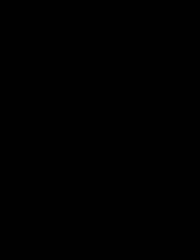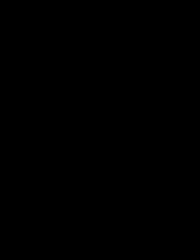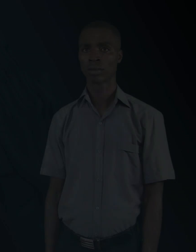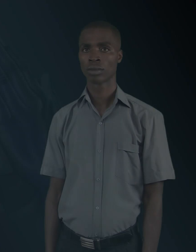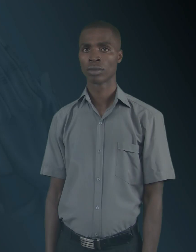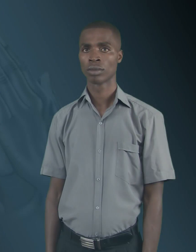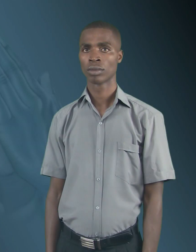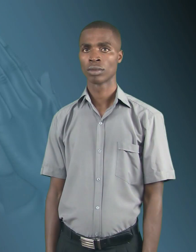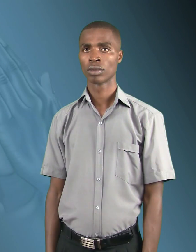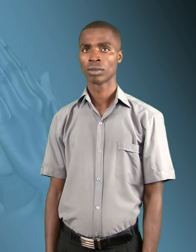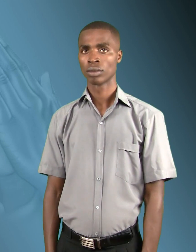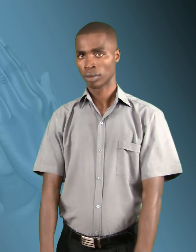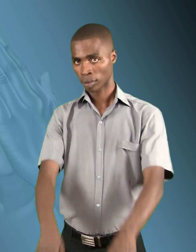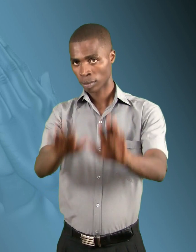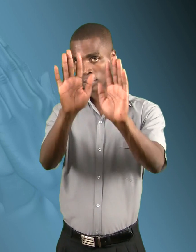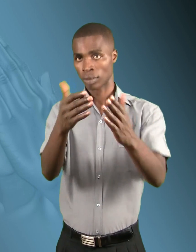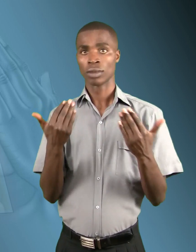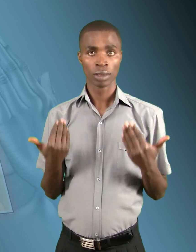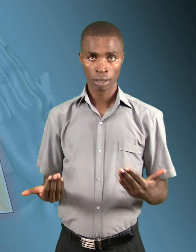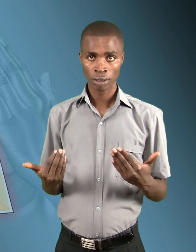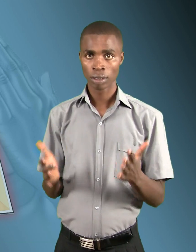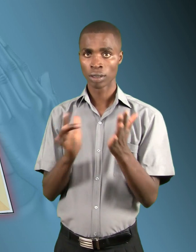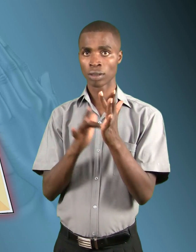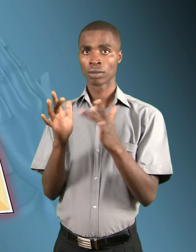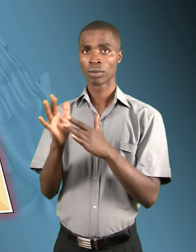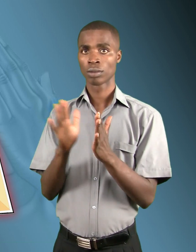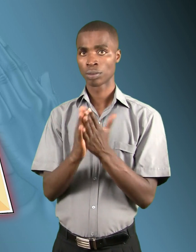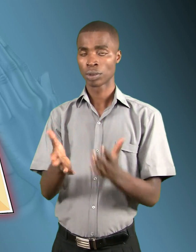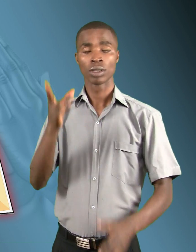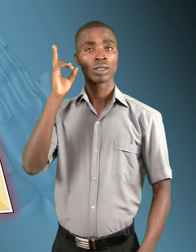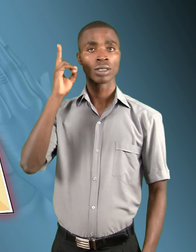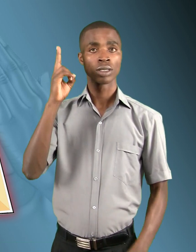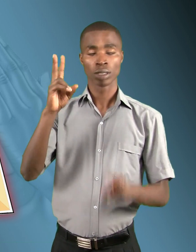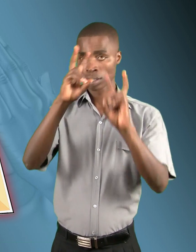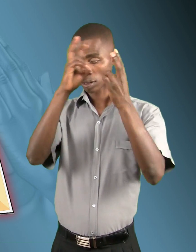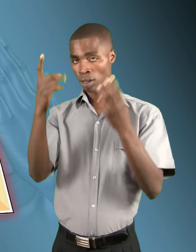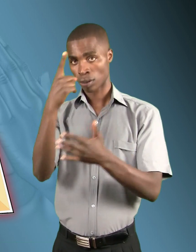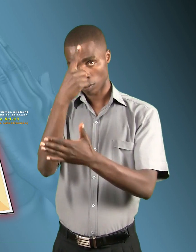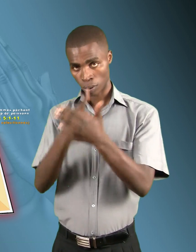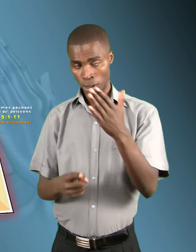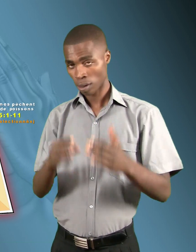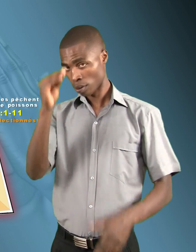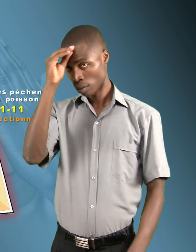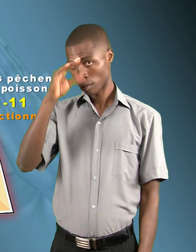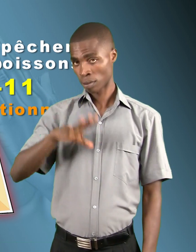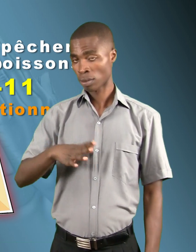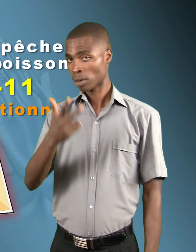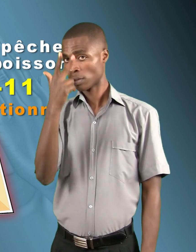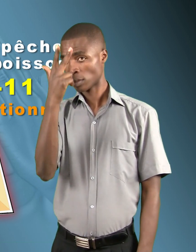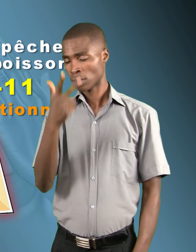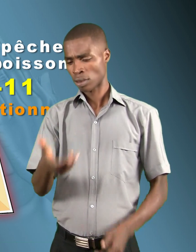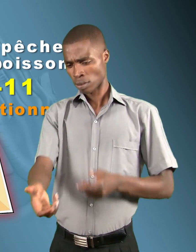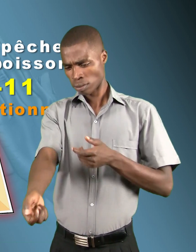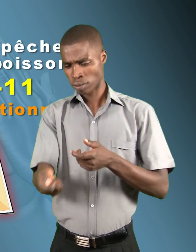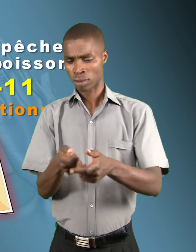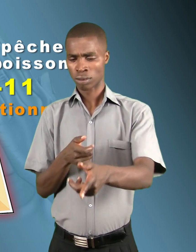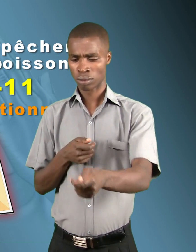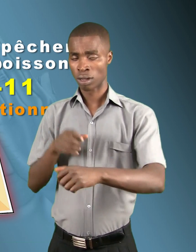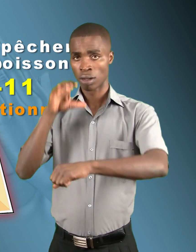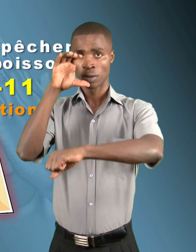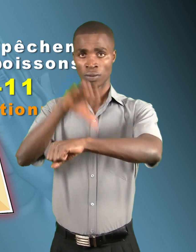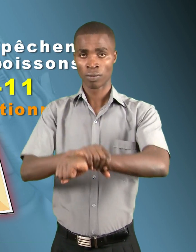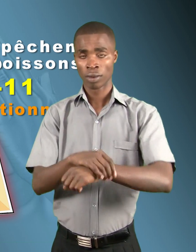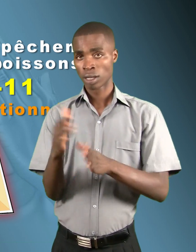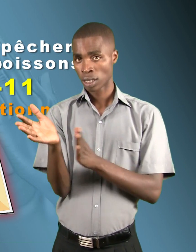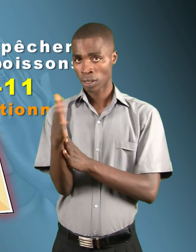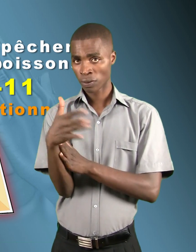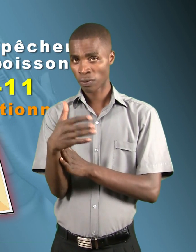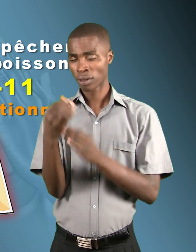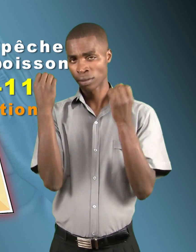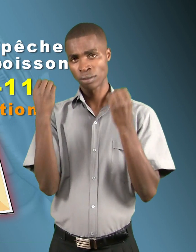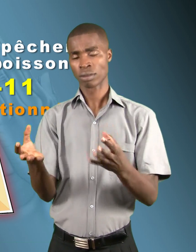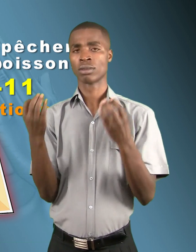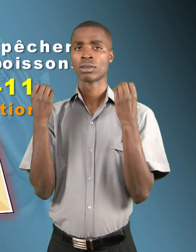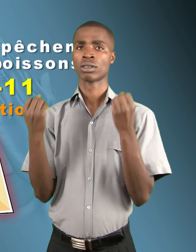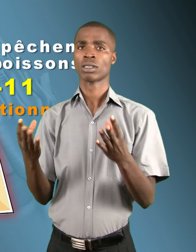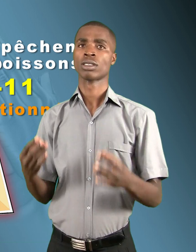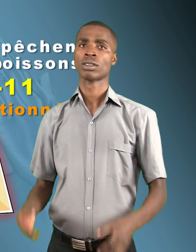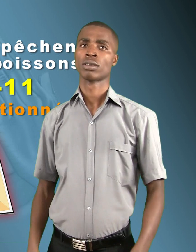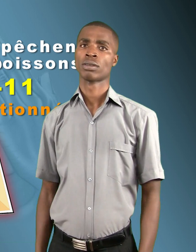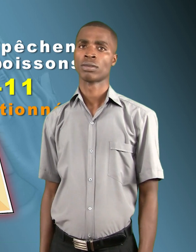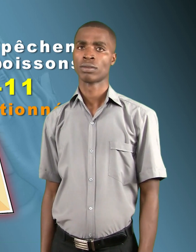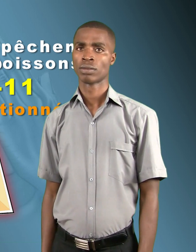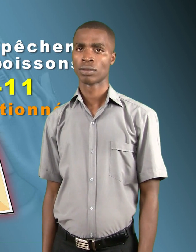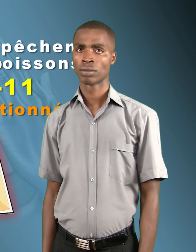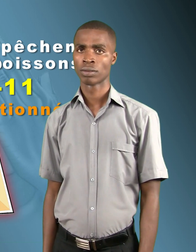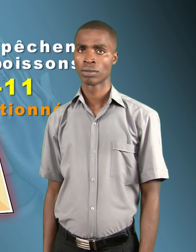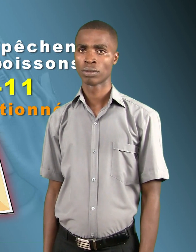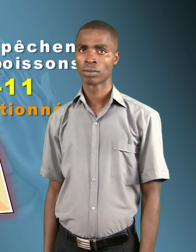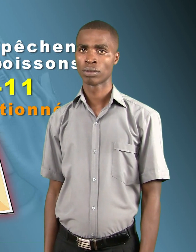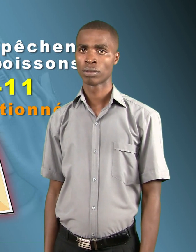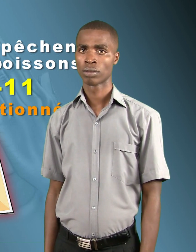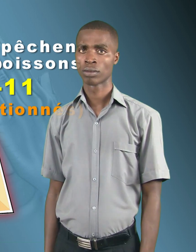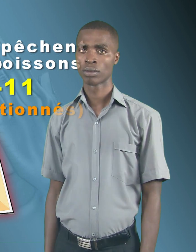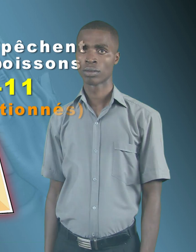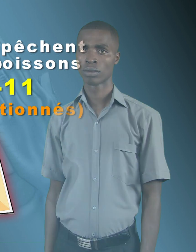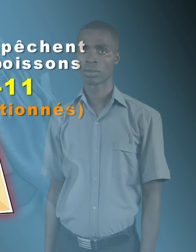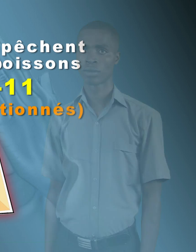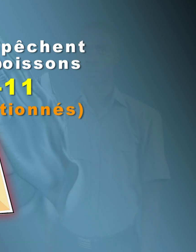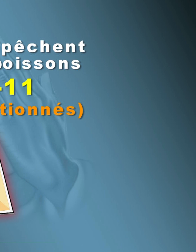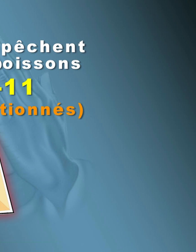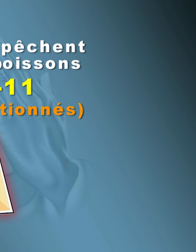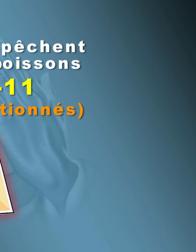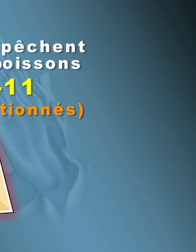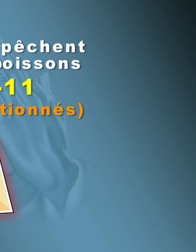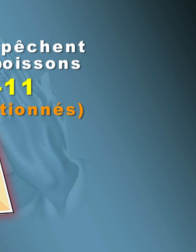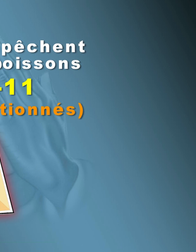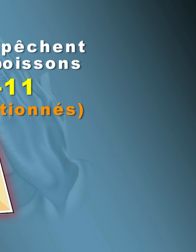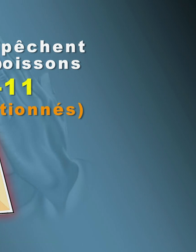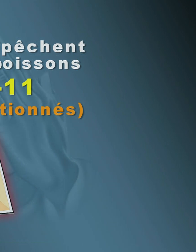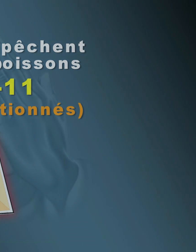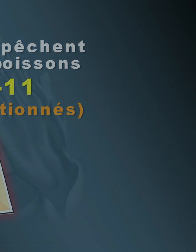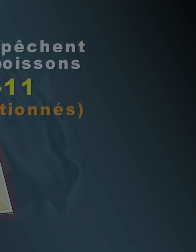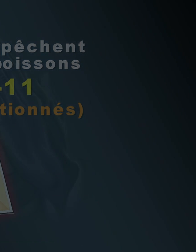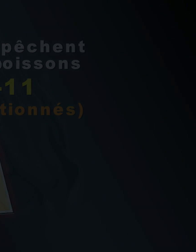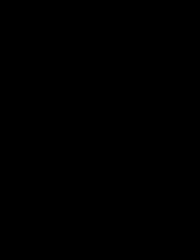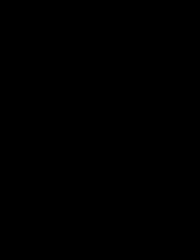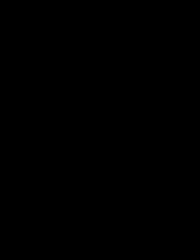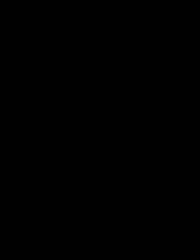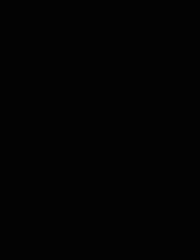Three men catch many fish